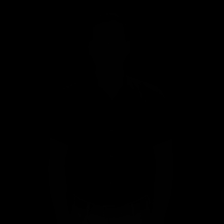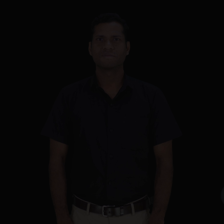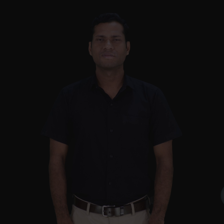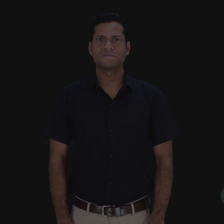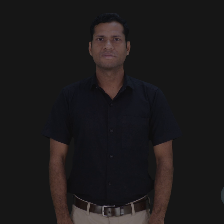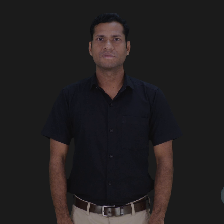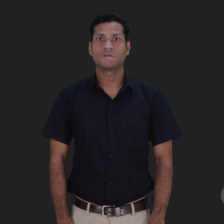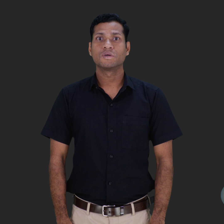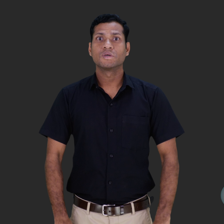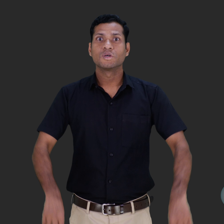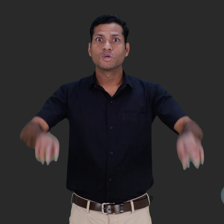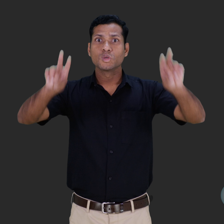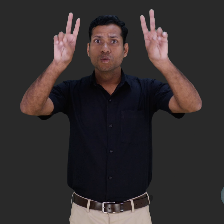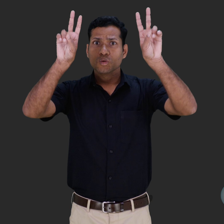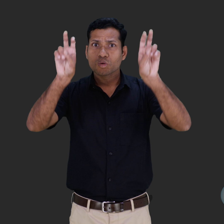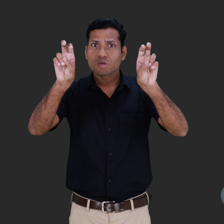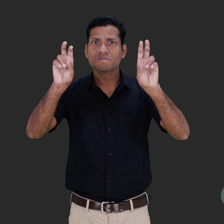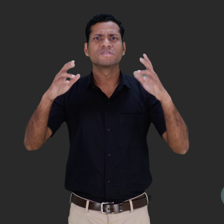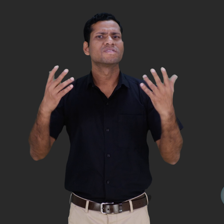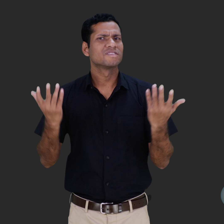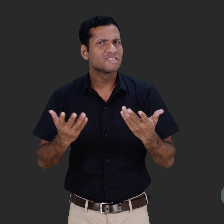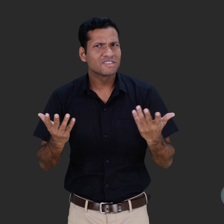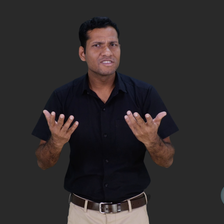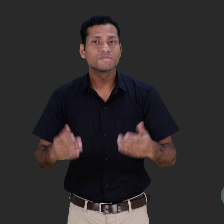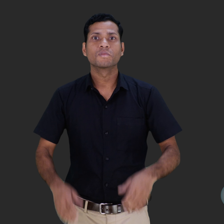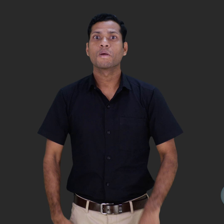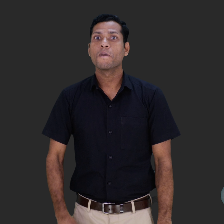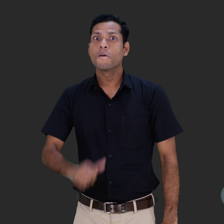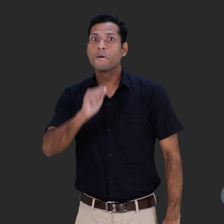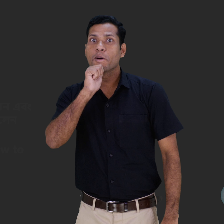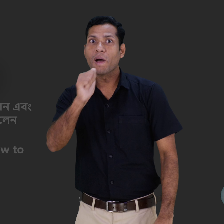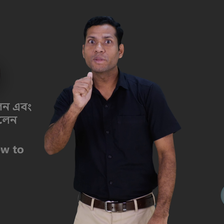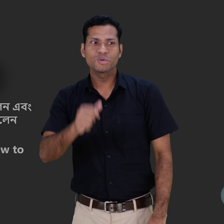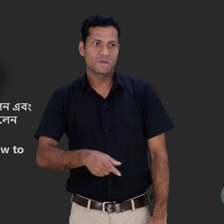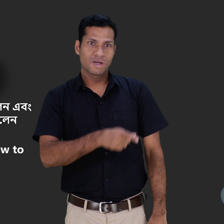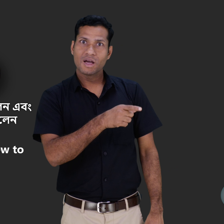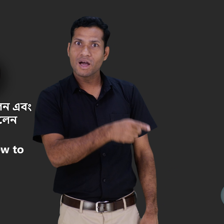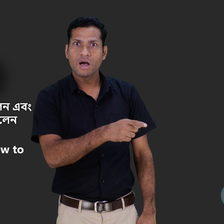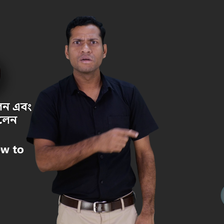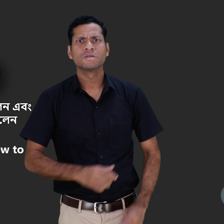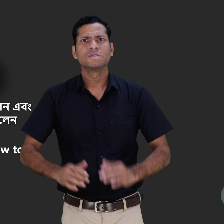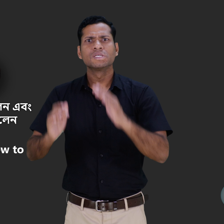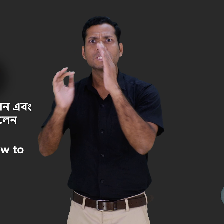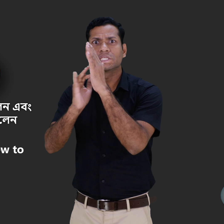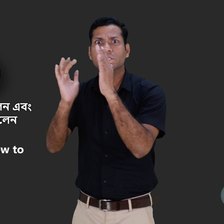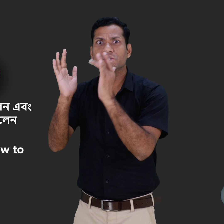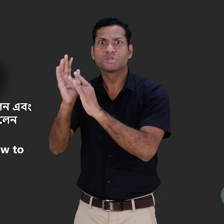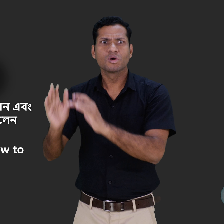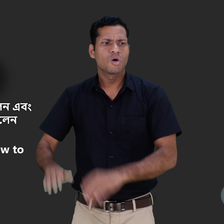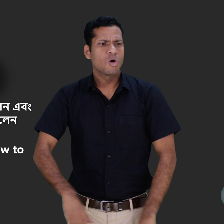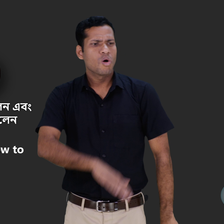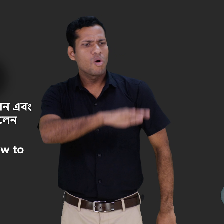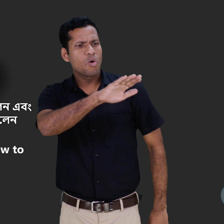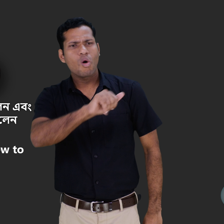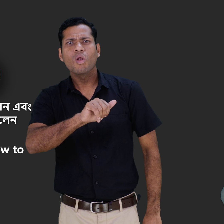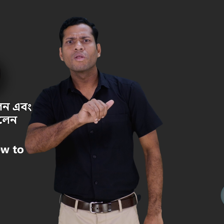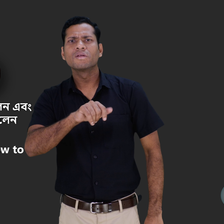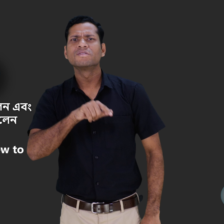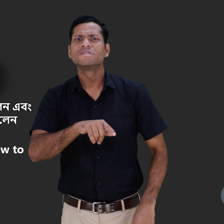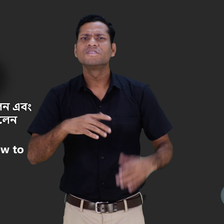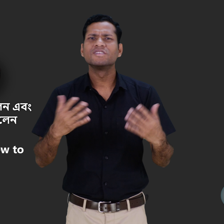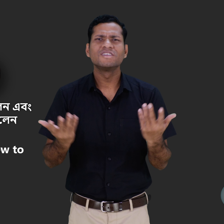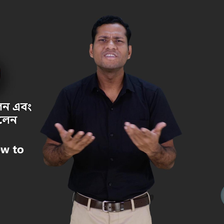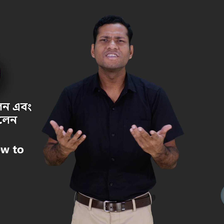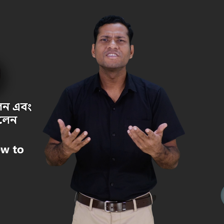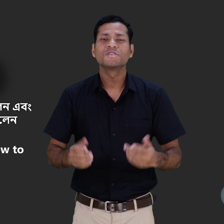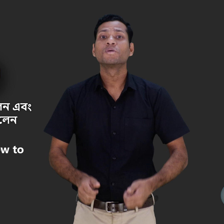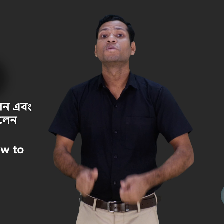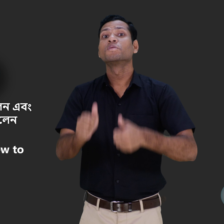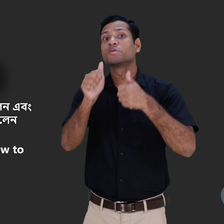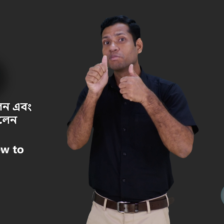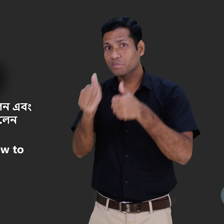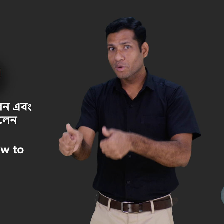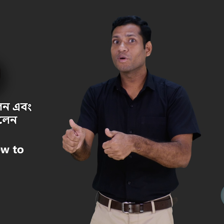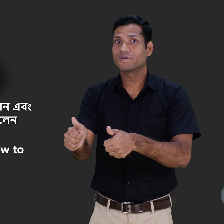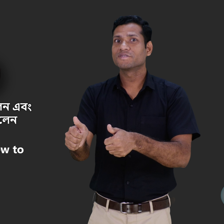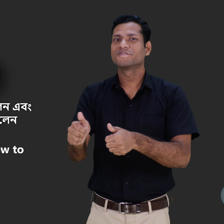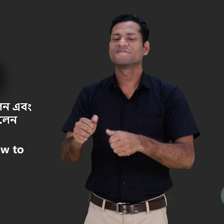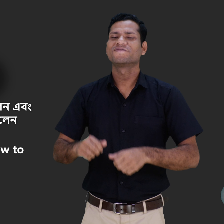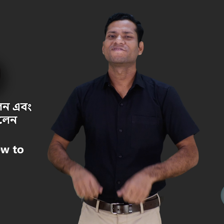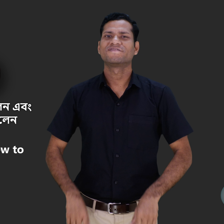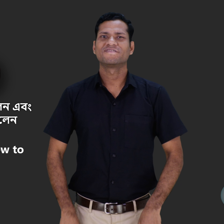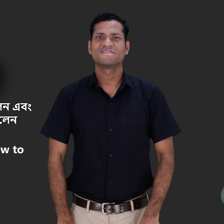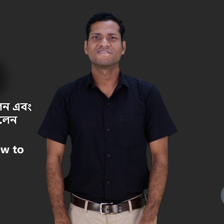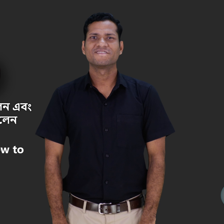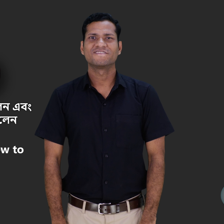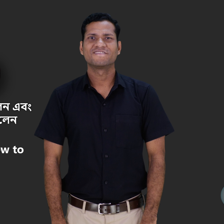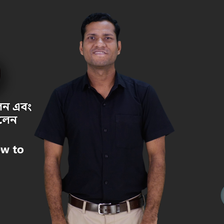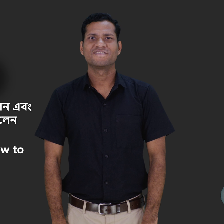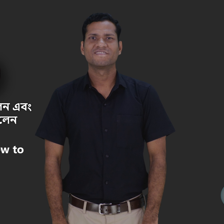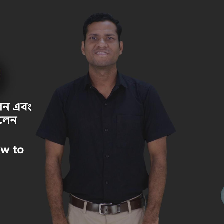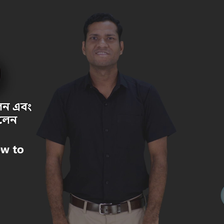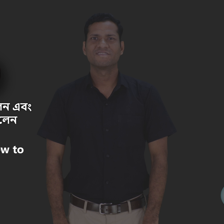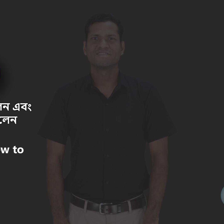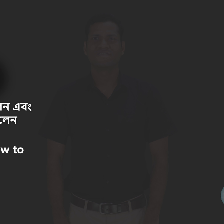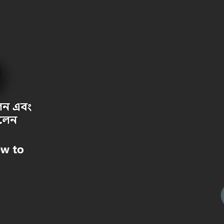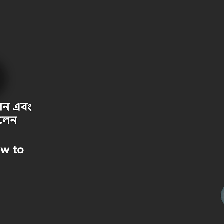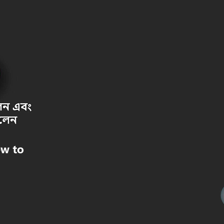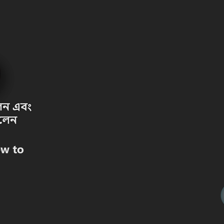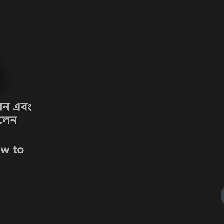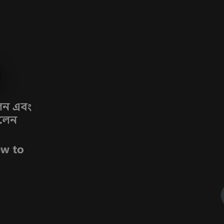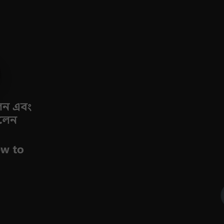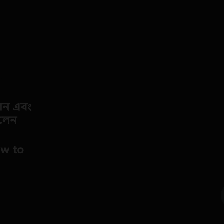Jesus calls Matthew to follow him